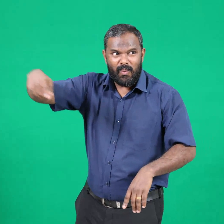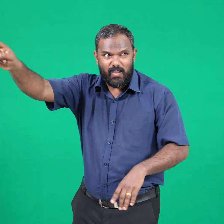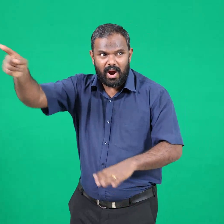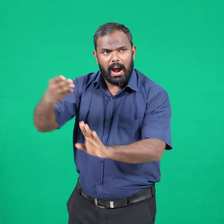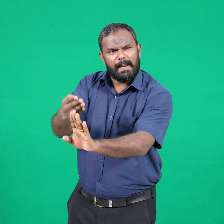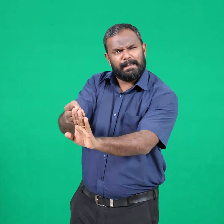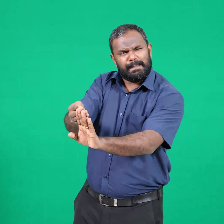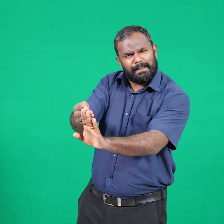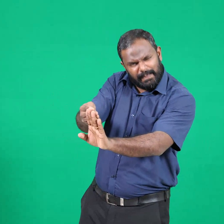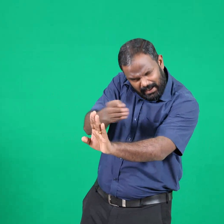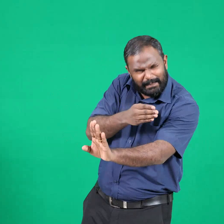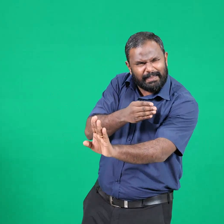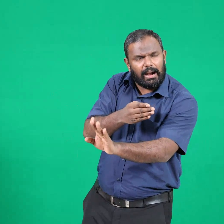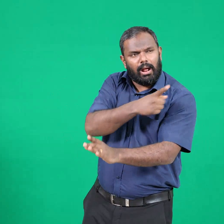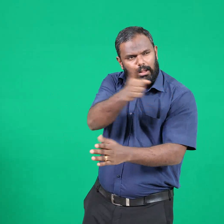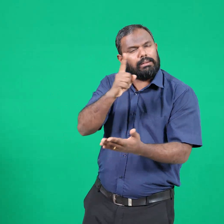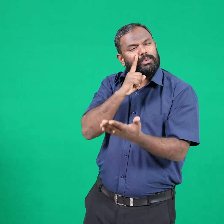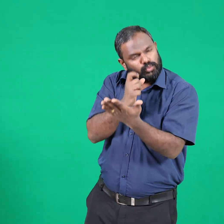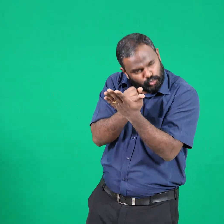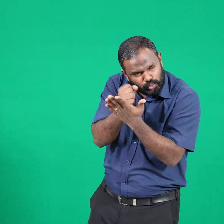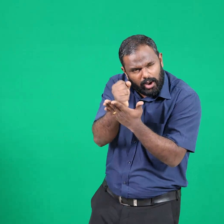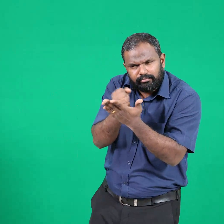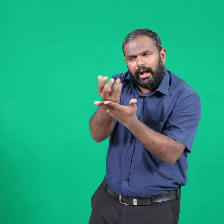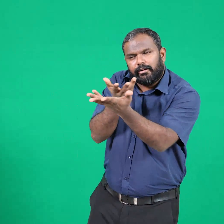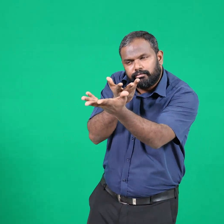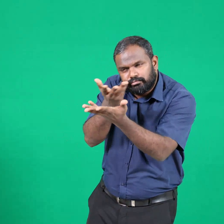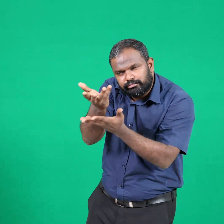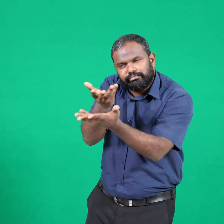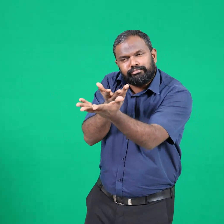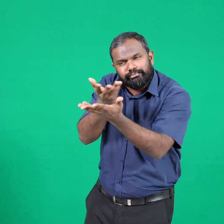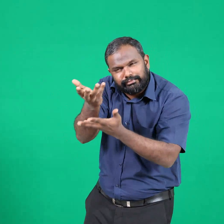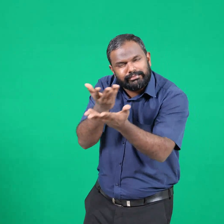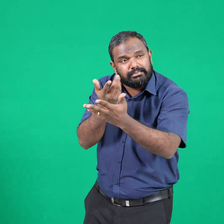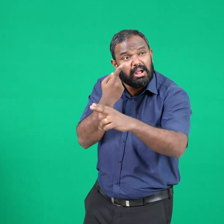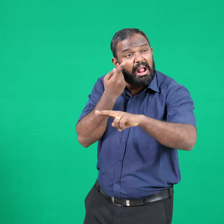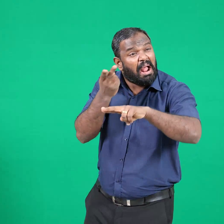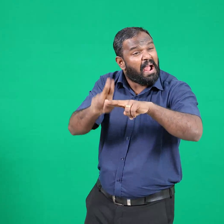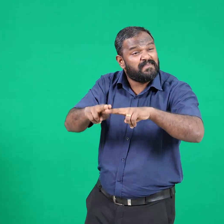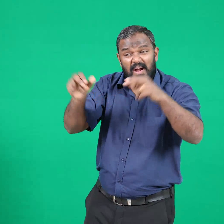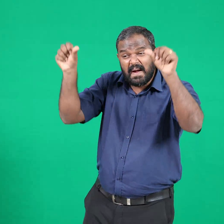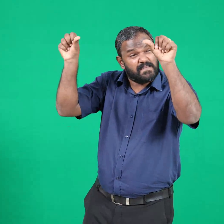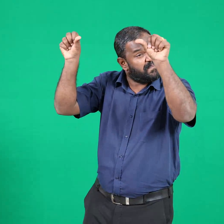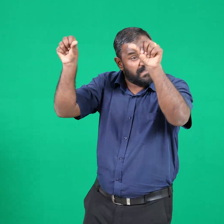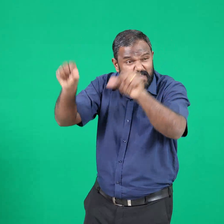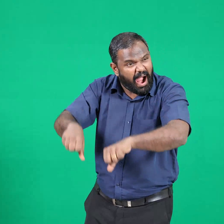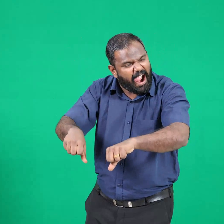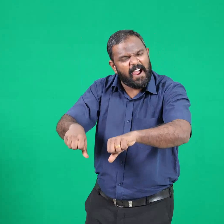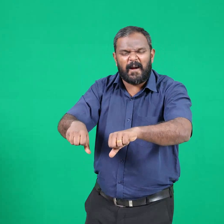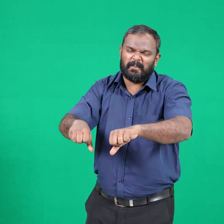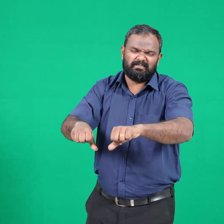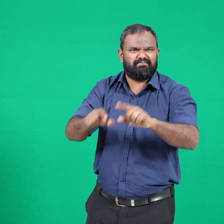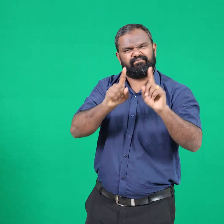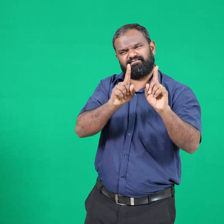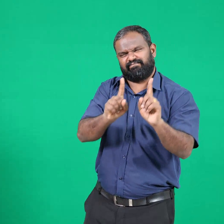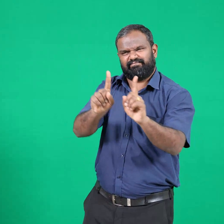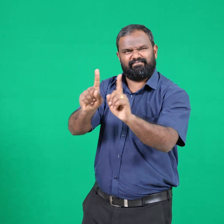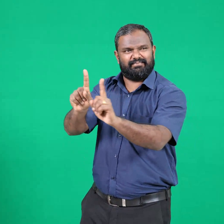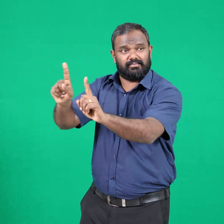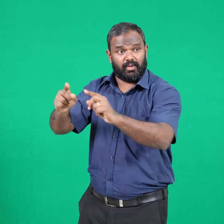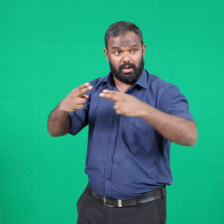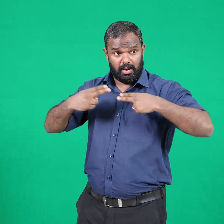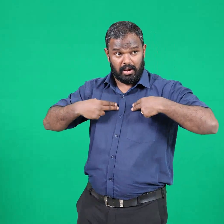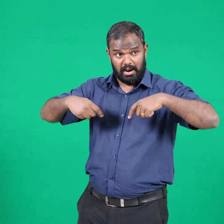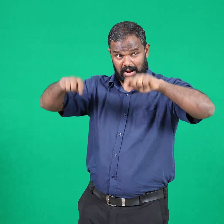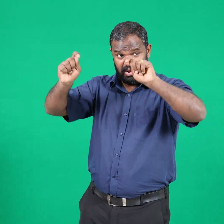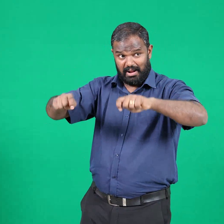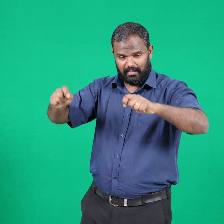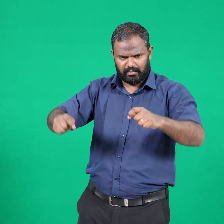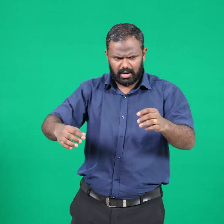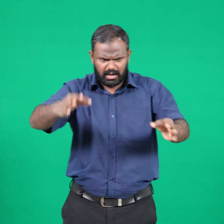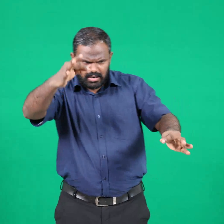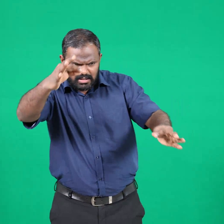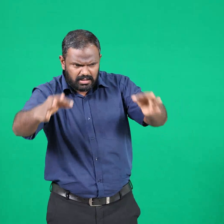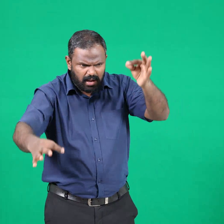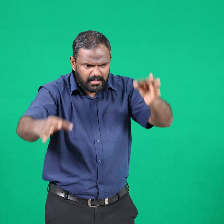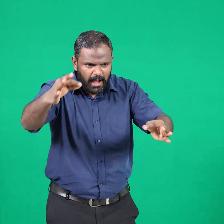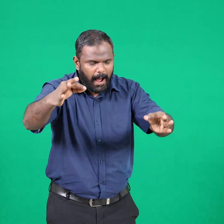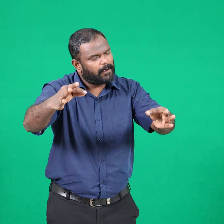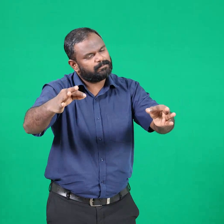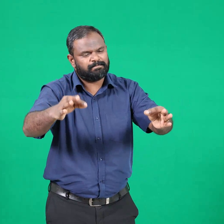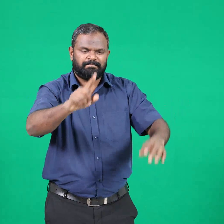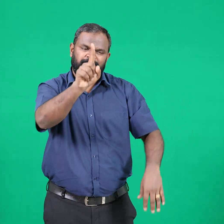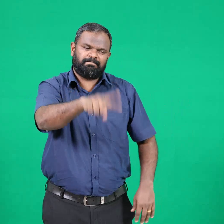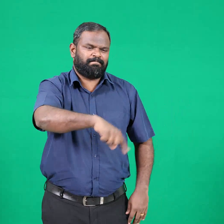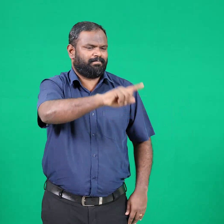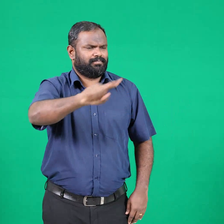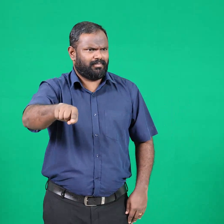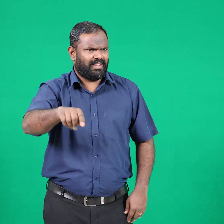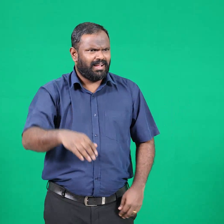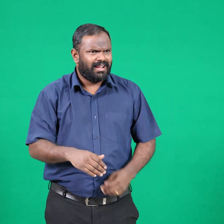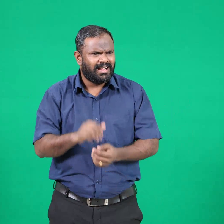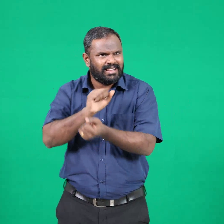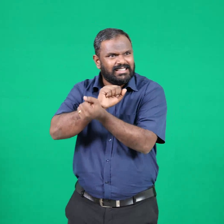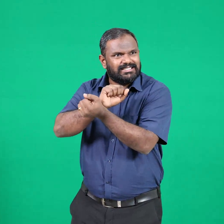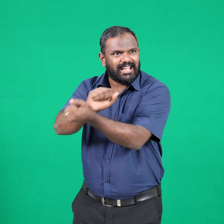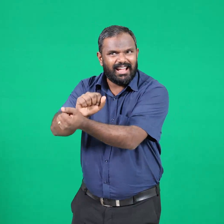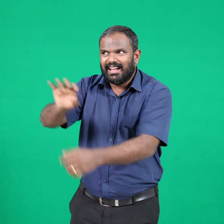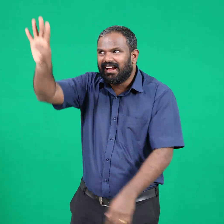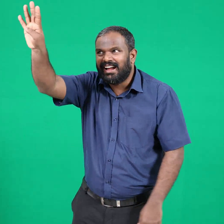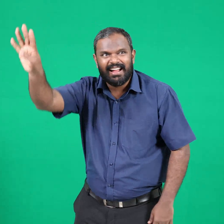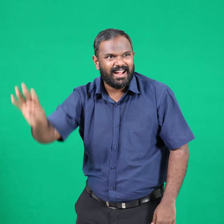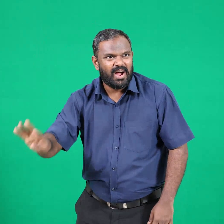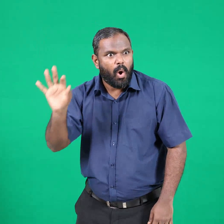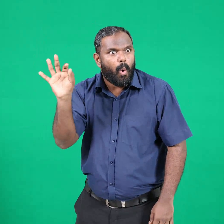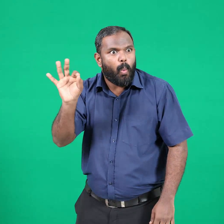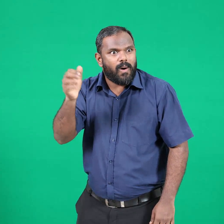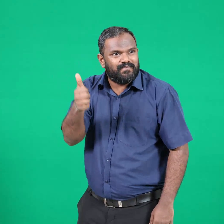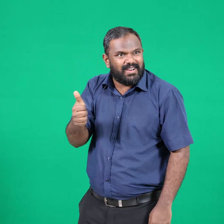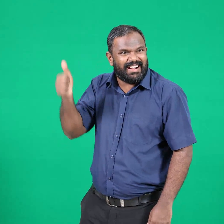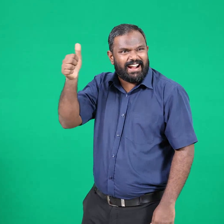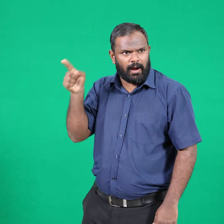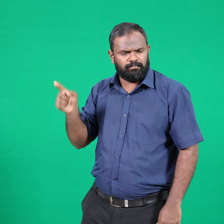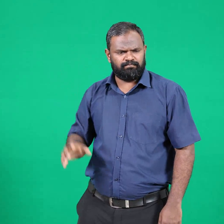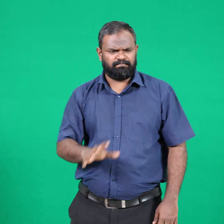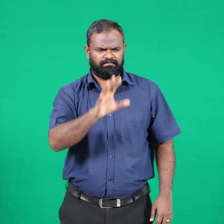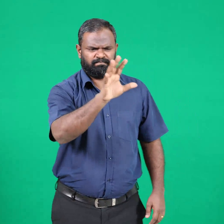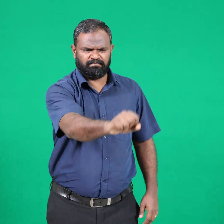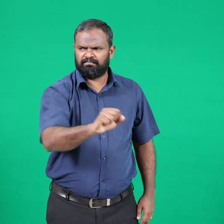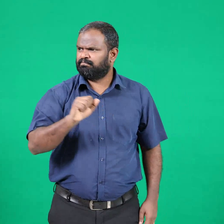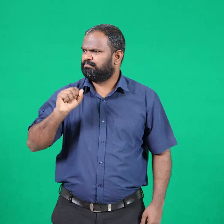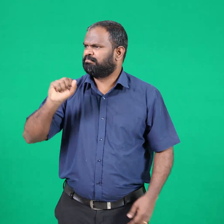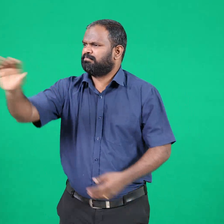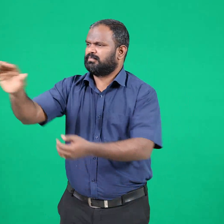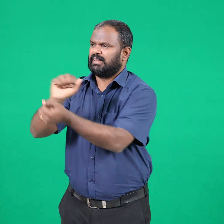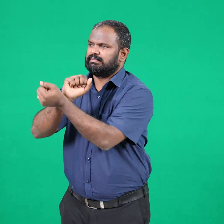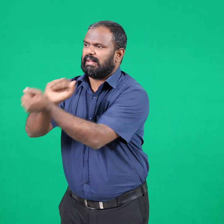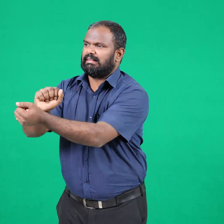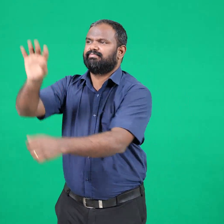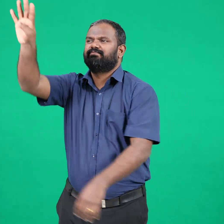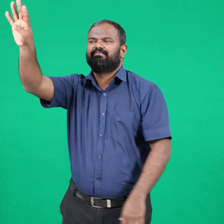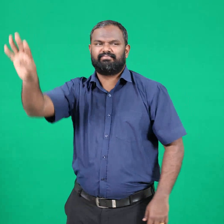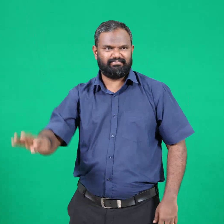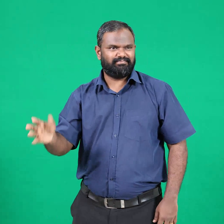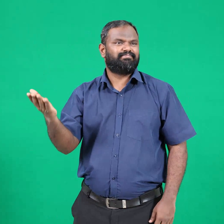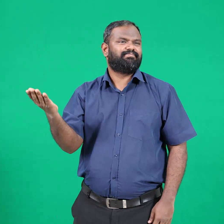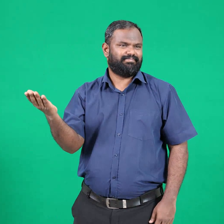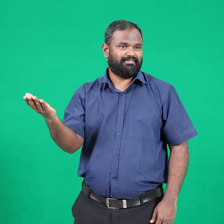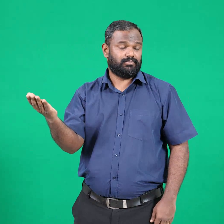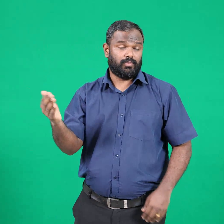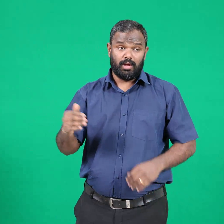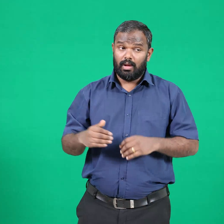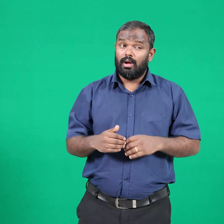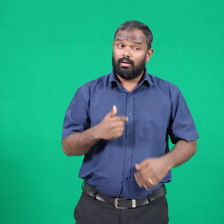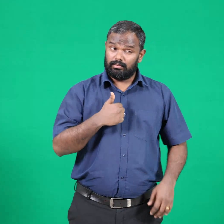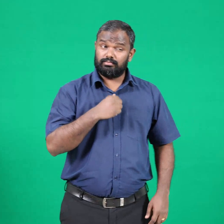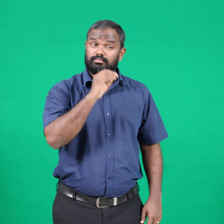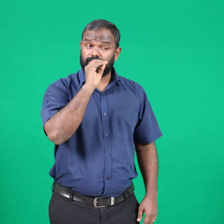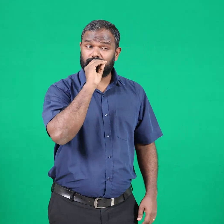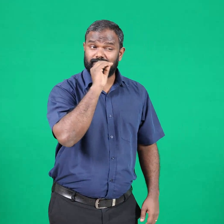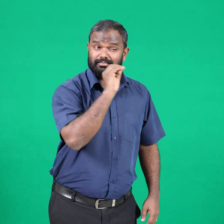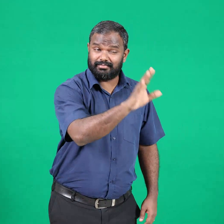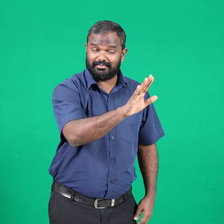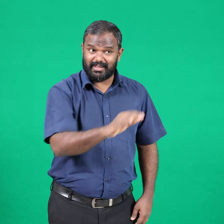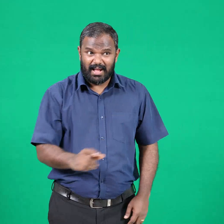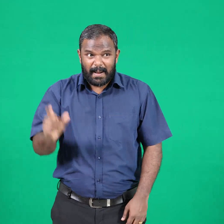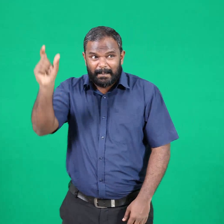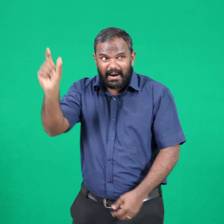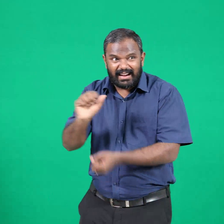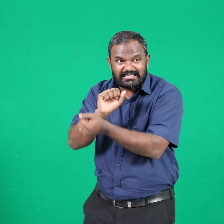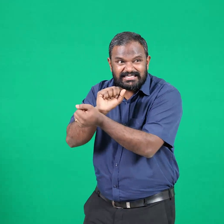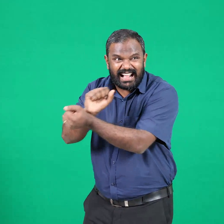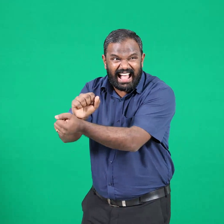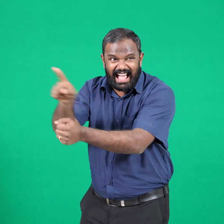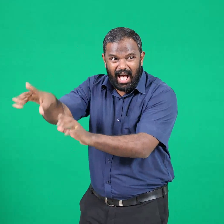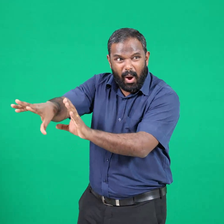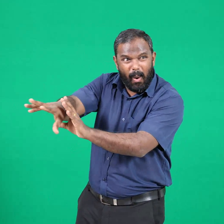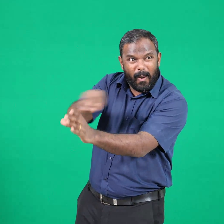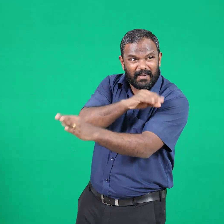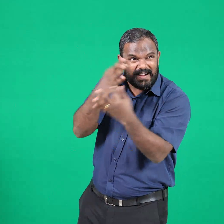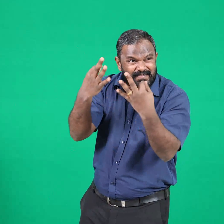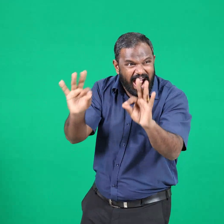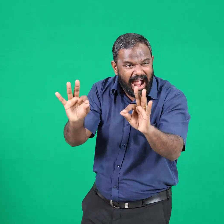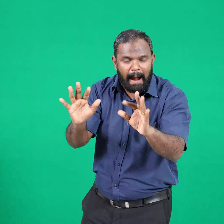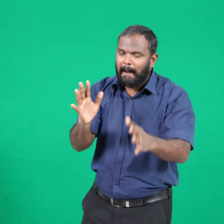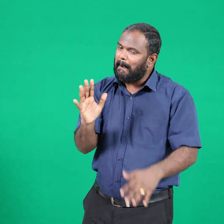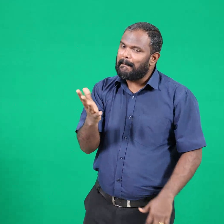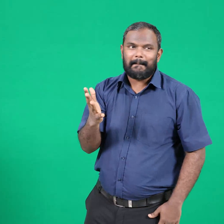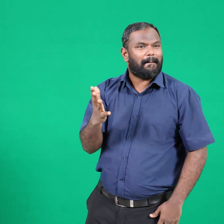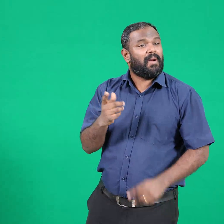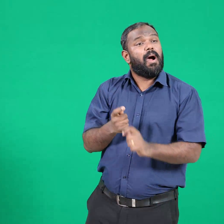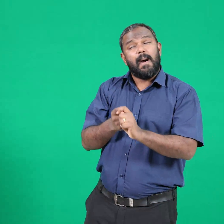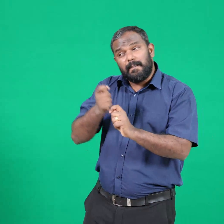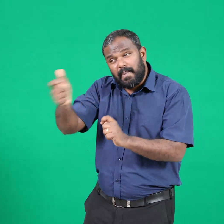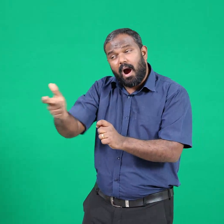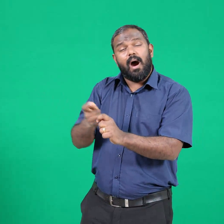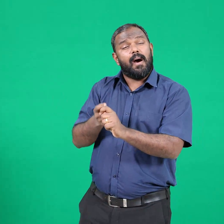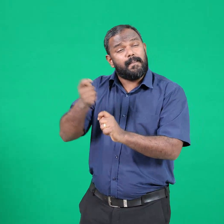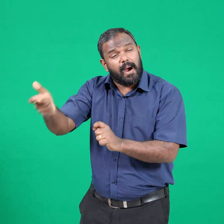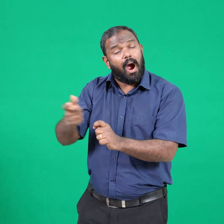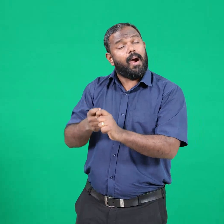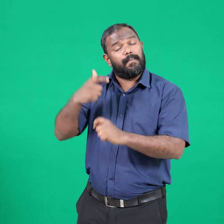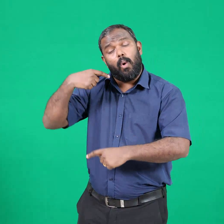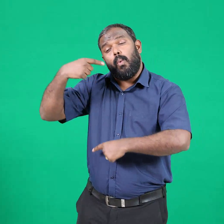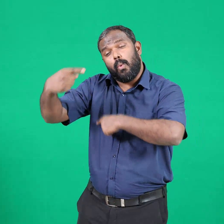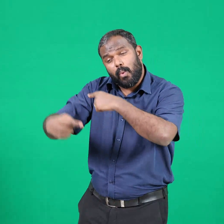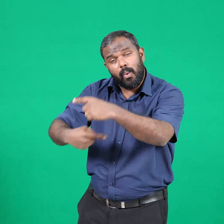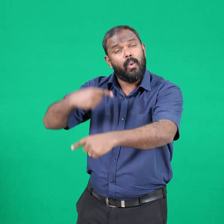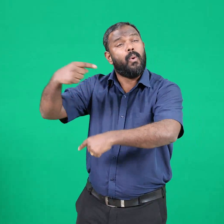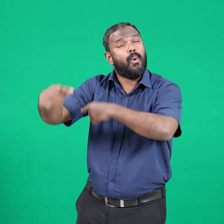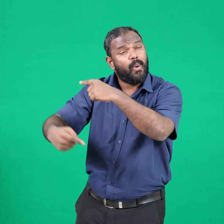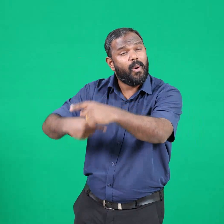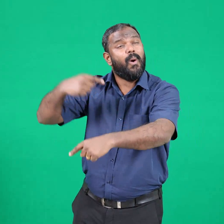Otherwise, he may drag you off to the judge, and the judge may hand you over to the officer, and the officer may throw you into prison.